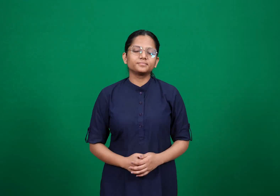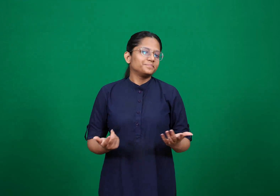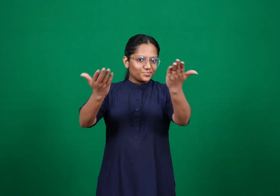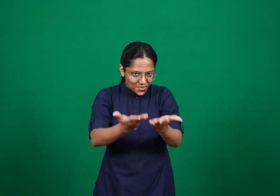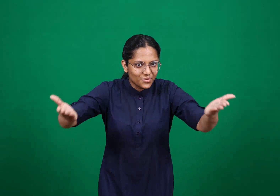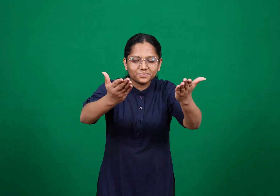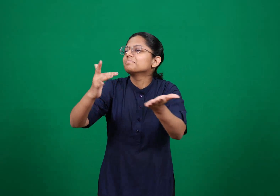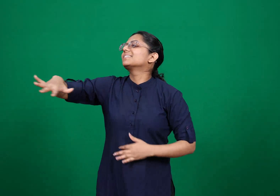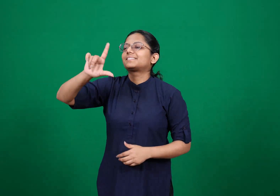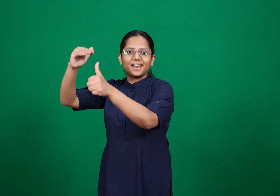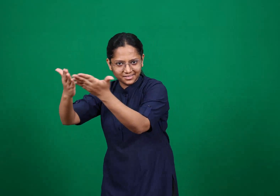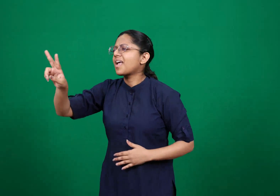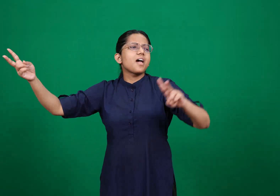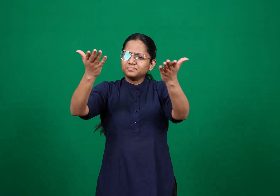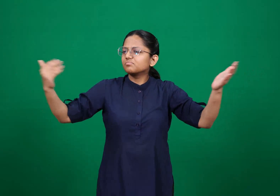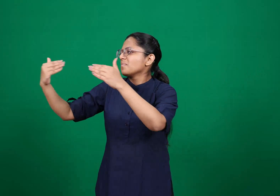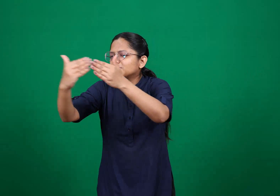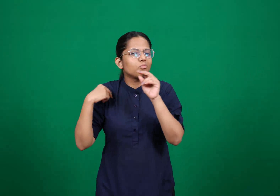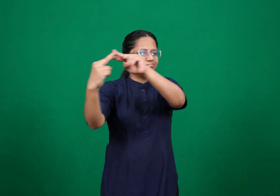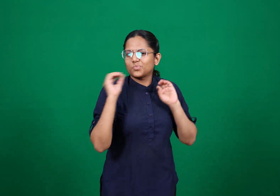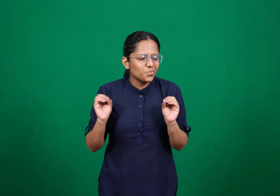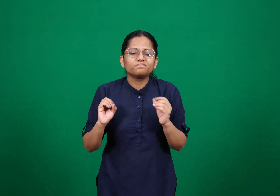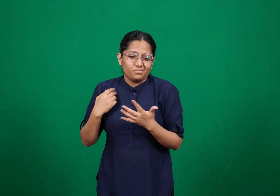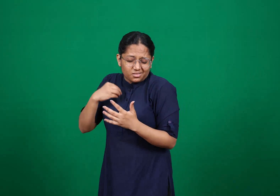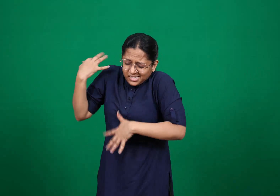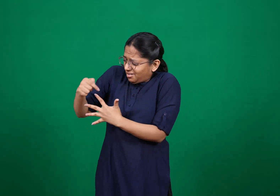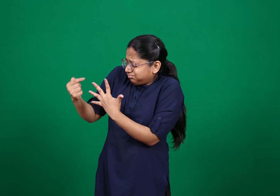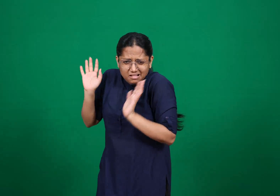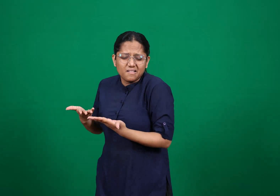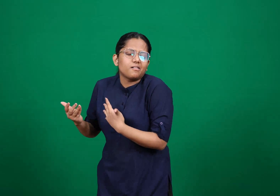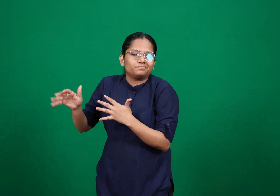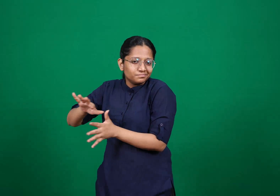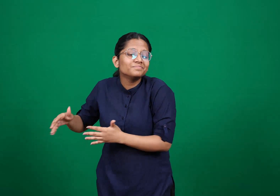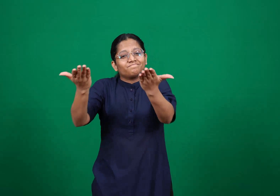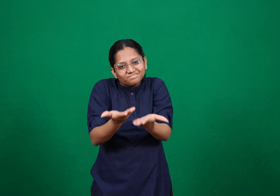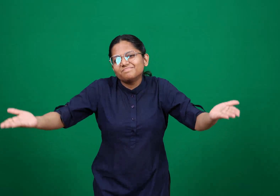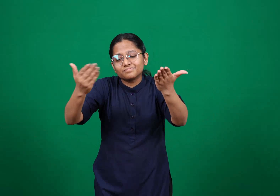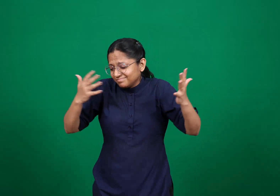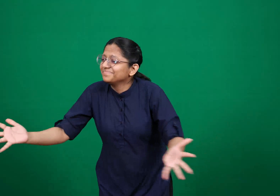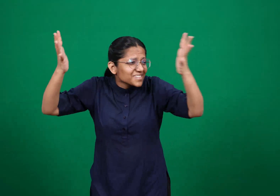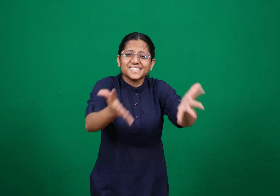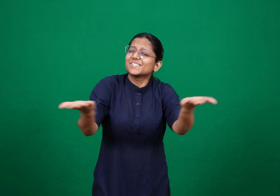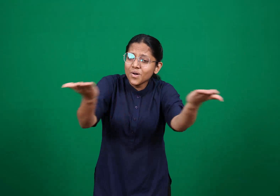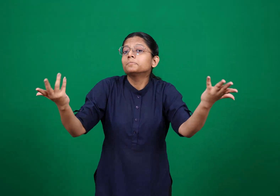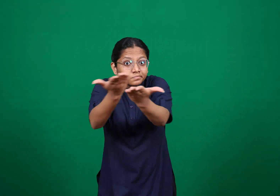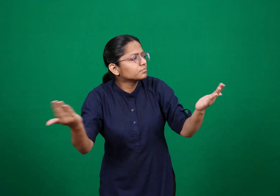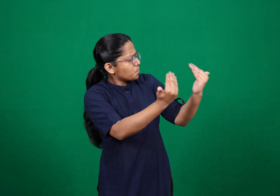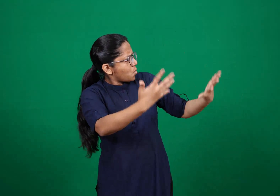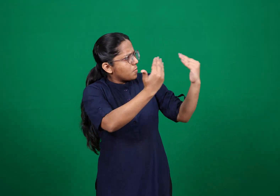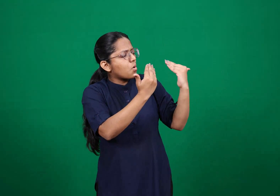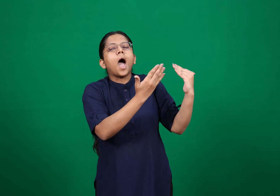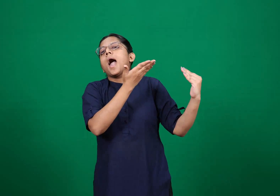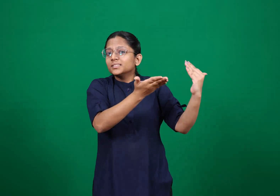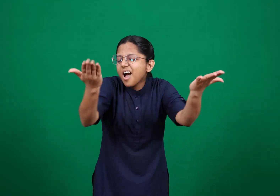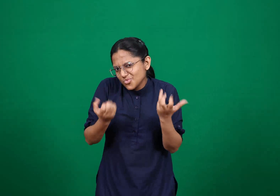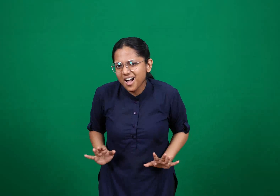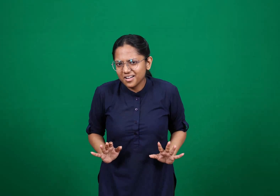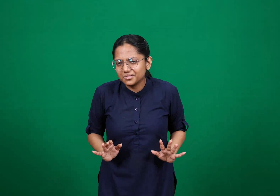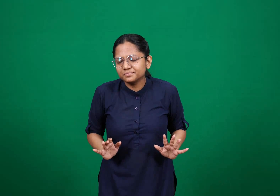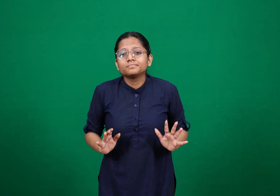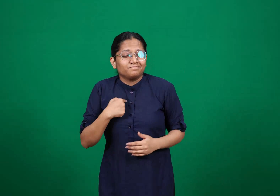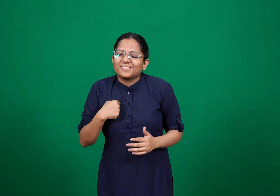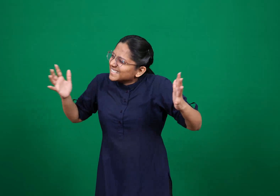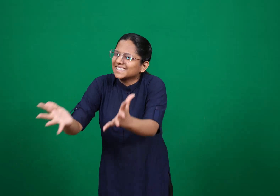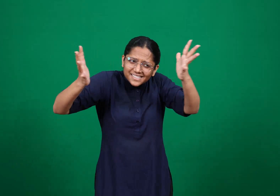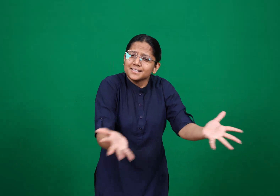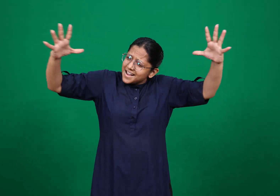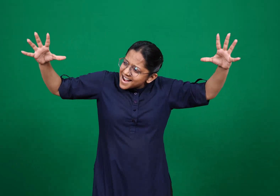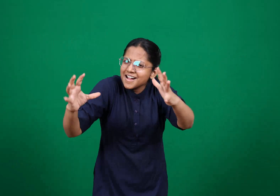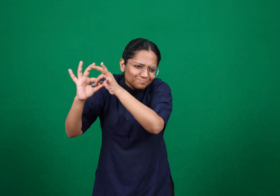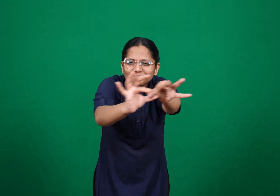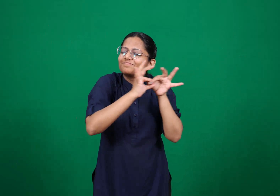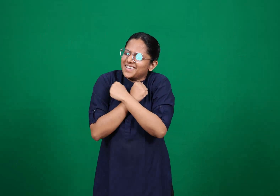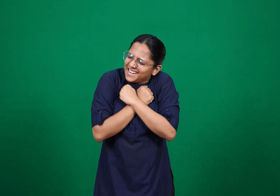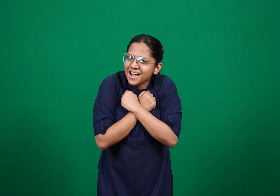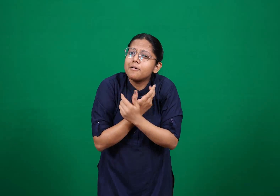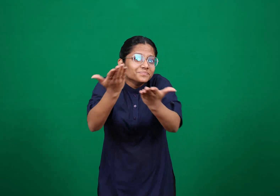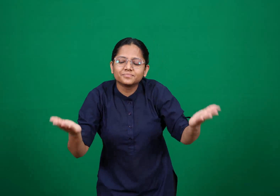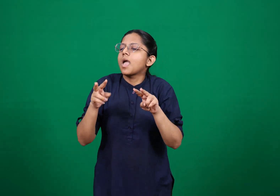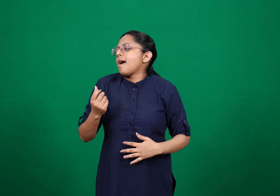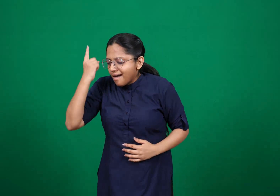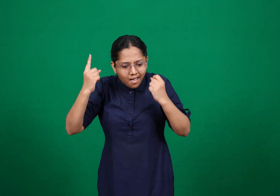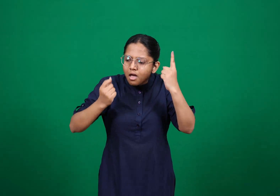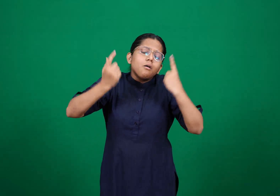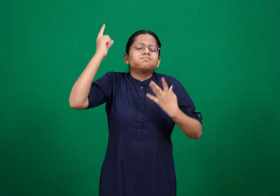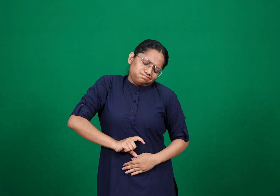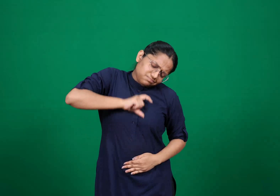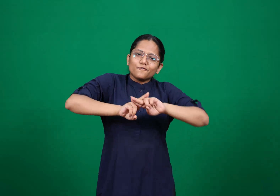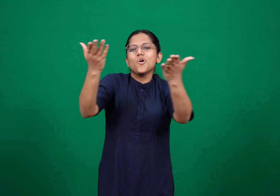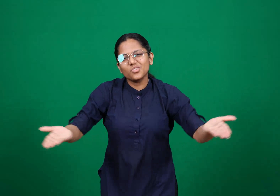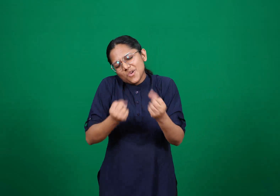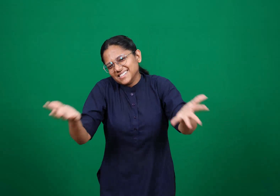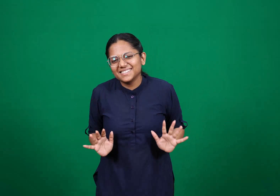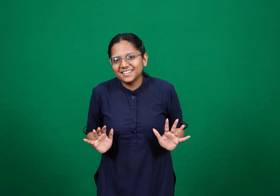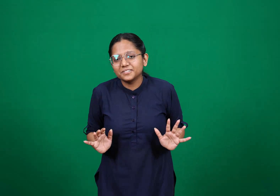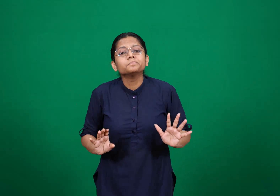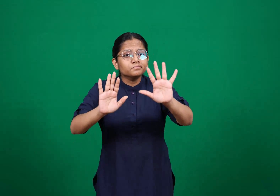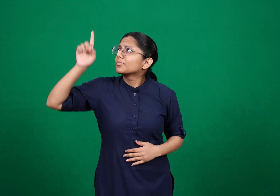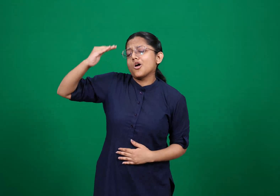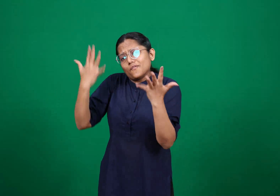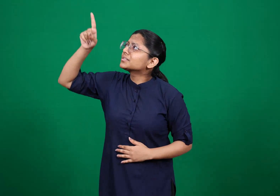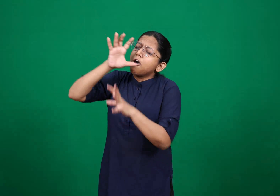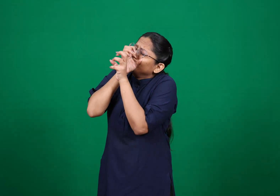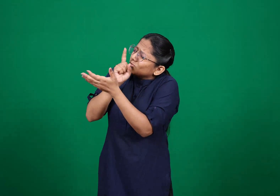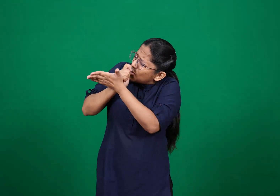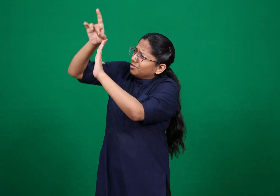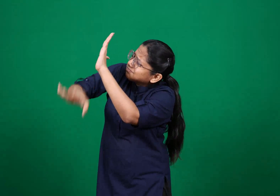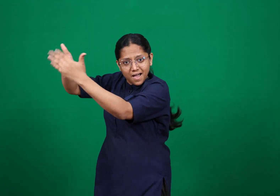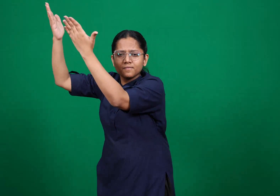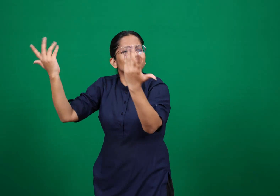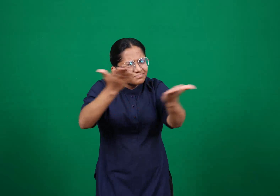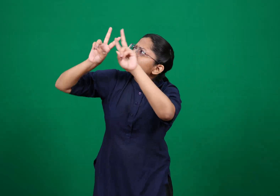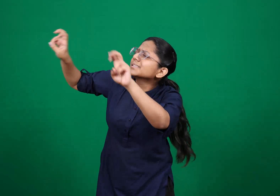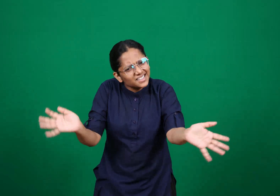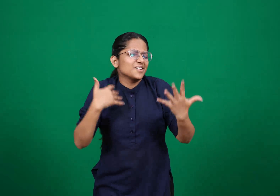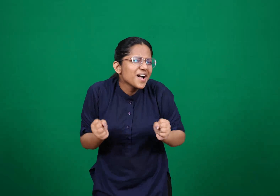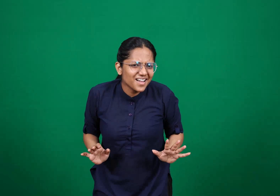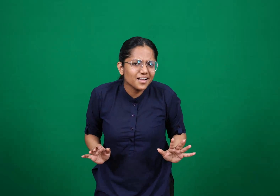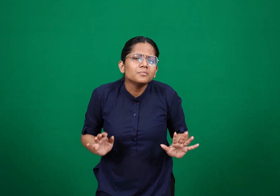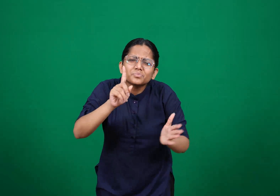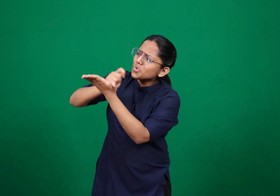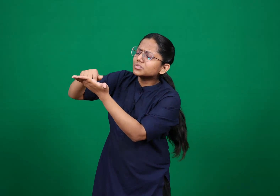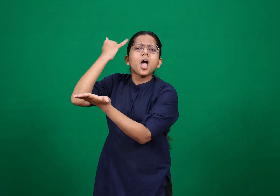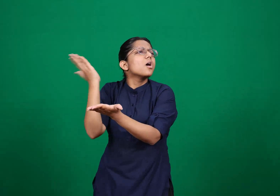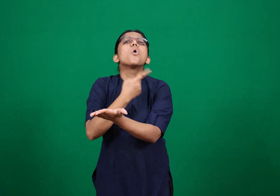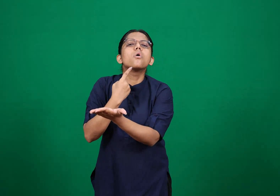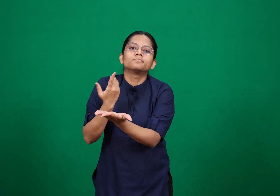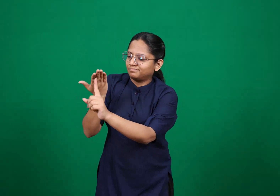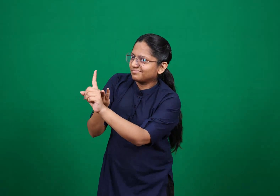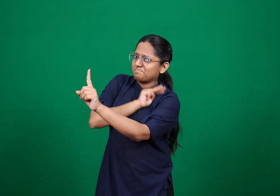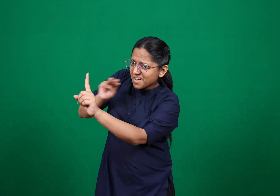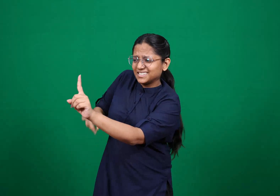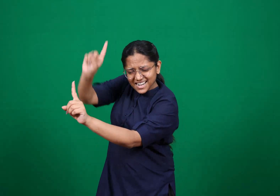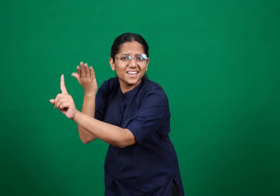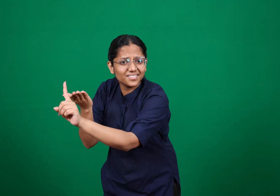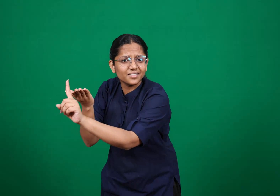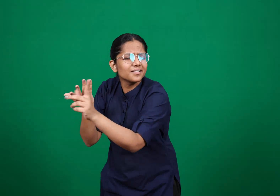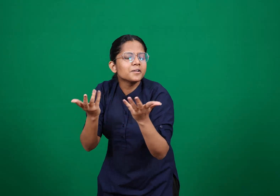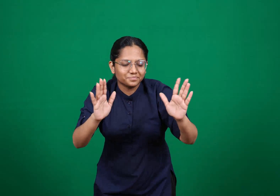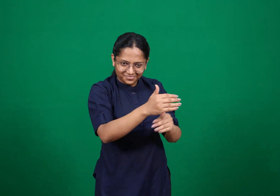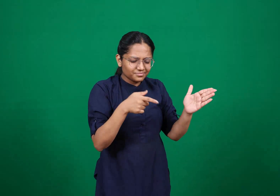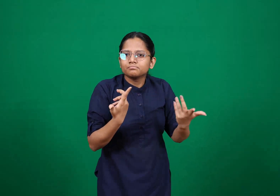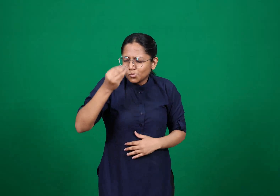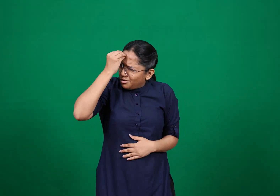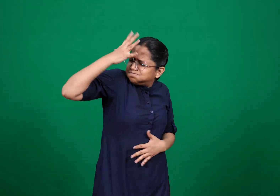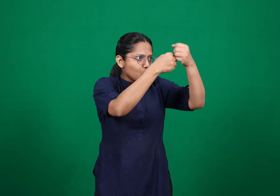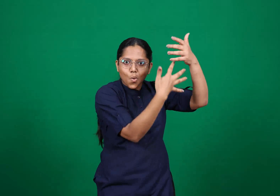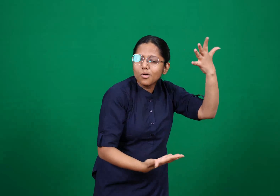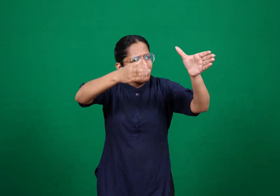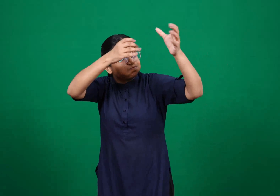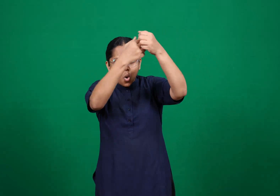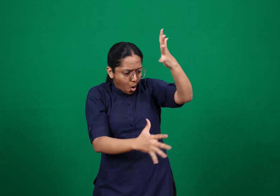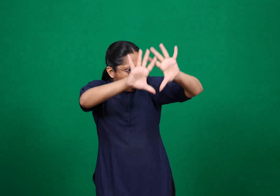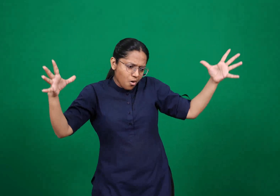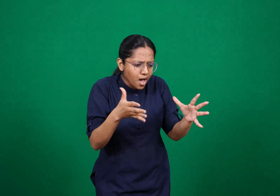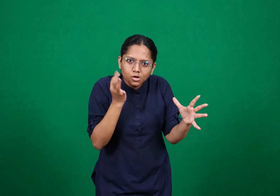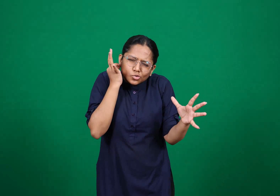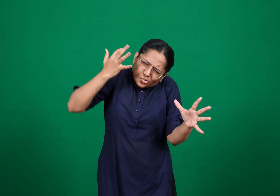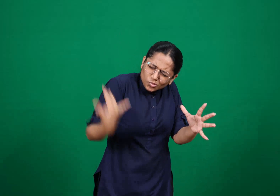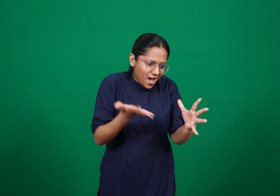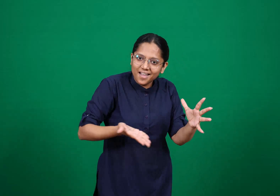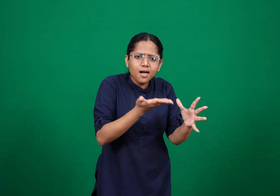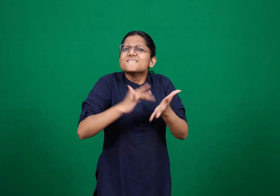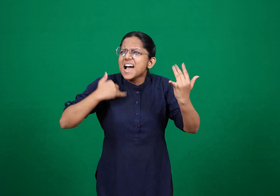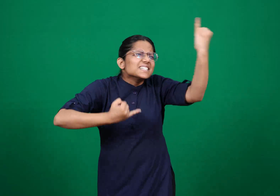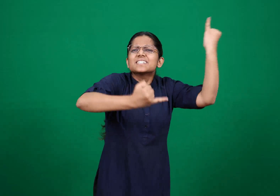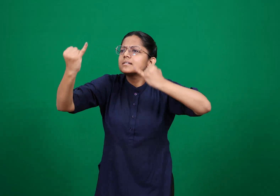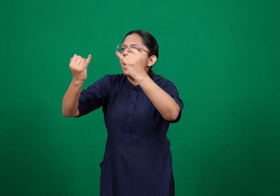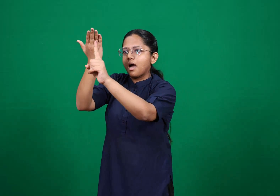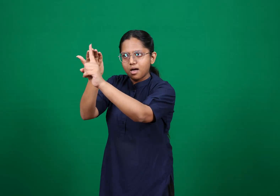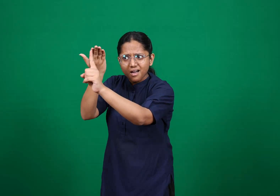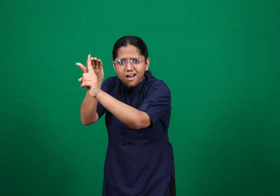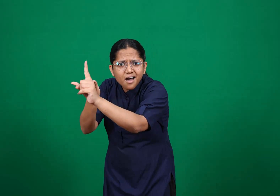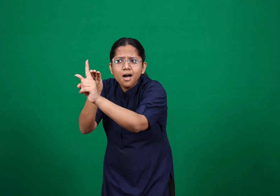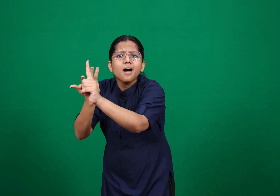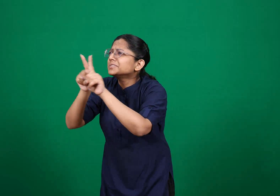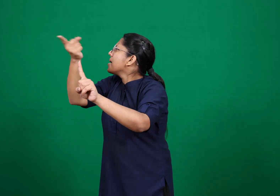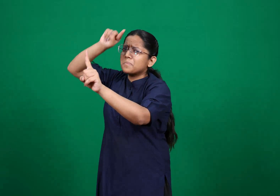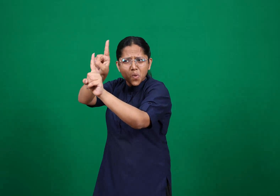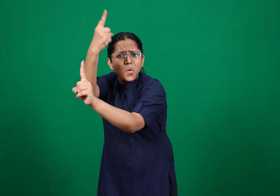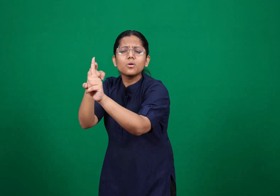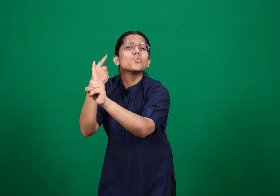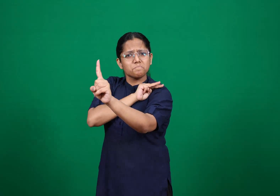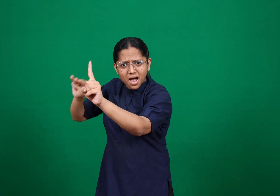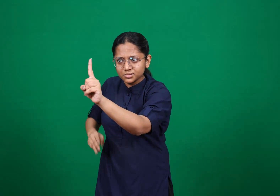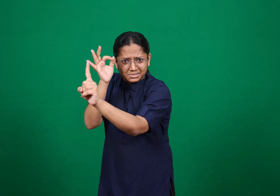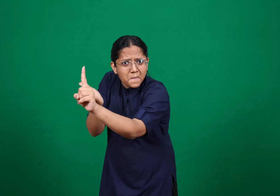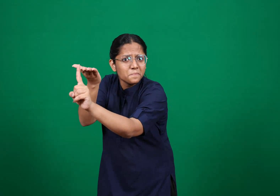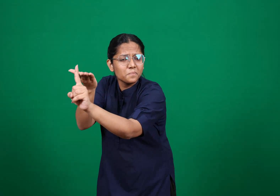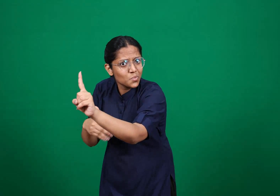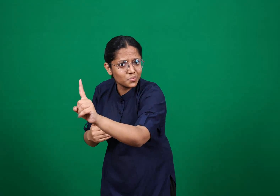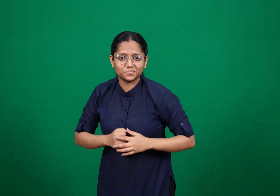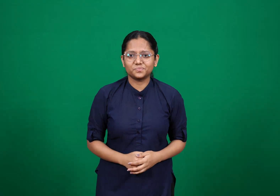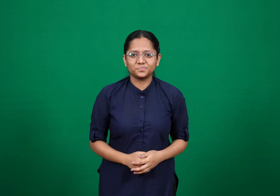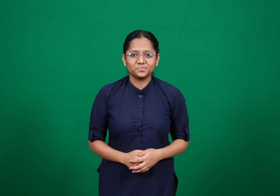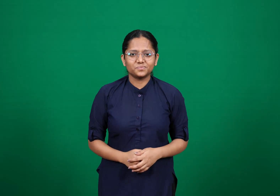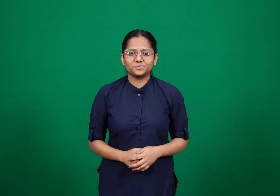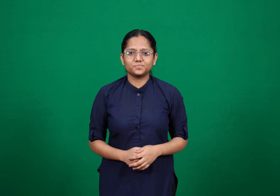For I want you to know how much I am struggling for you and for those at Laodicea, and for all who have not met me face to face, that they may be encouraged in heart, knit together in love, and filled with the full riches of complete understanding, so that they may know the mystery of God, namely Christ, in whom are hidden all the treasures of wisdom and knowledge.